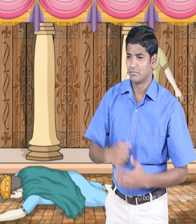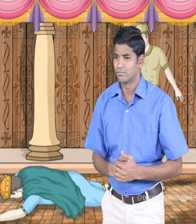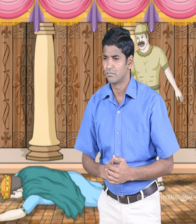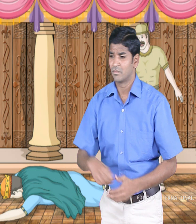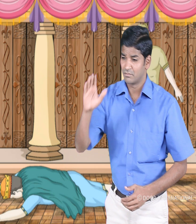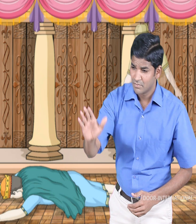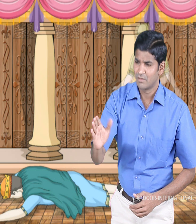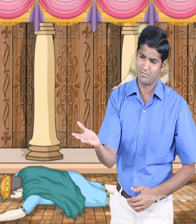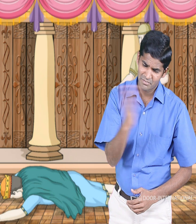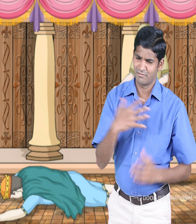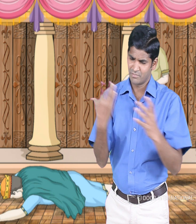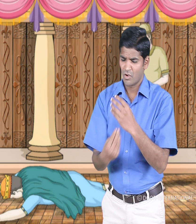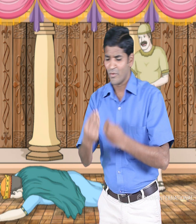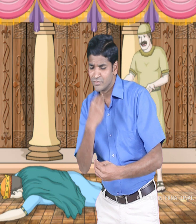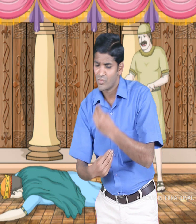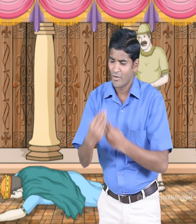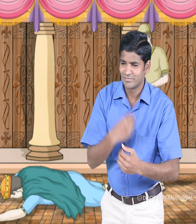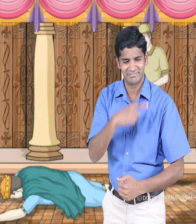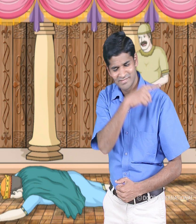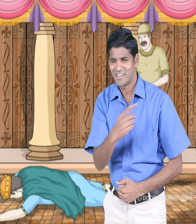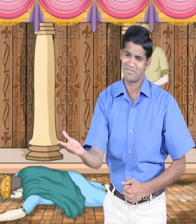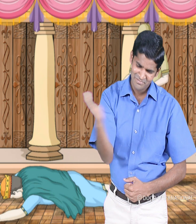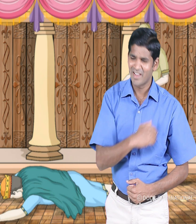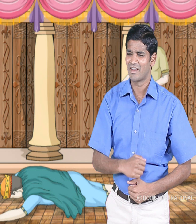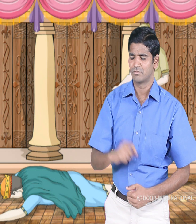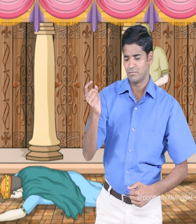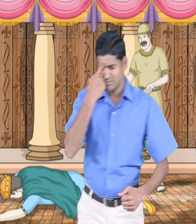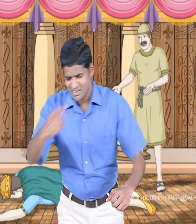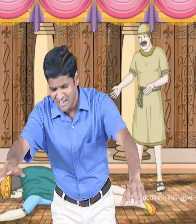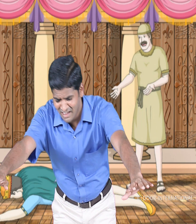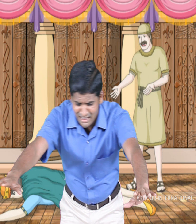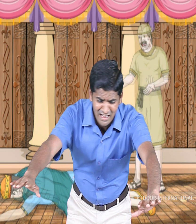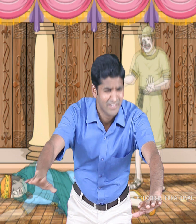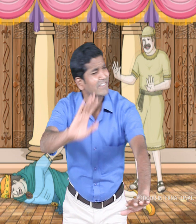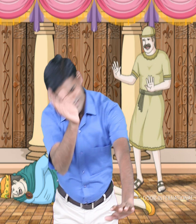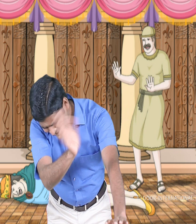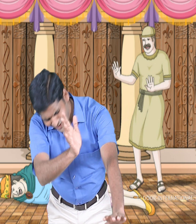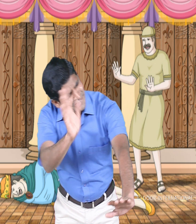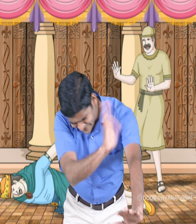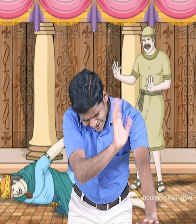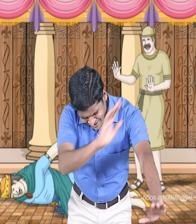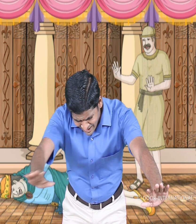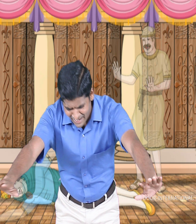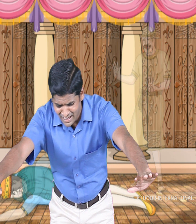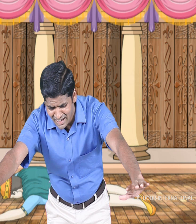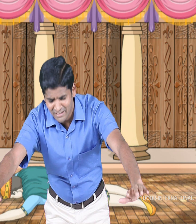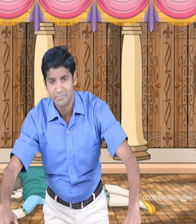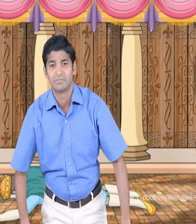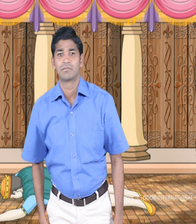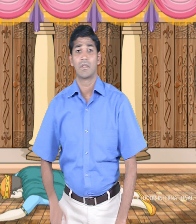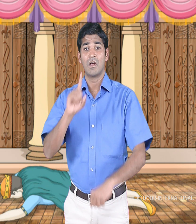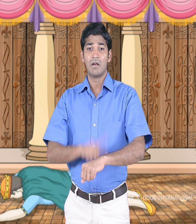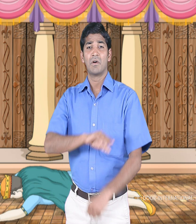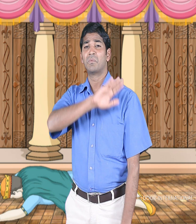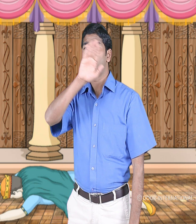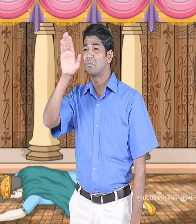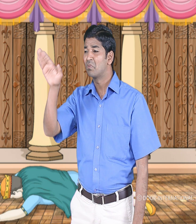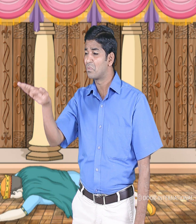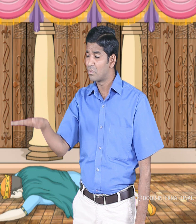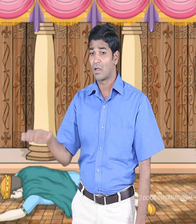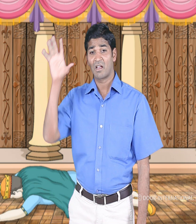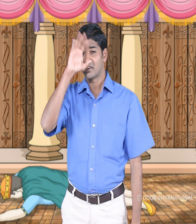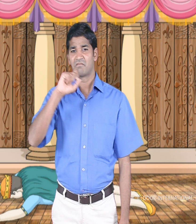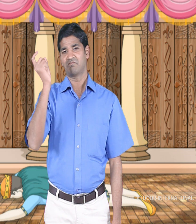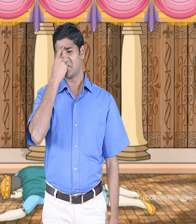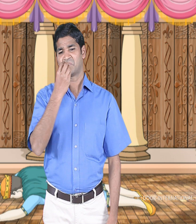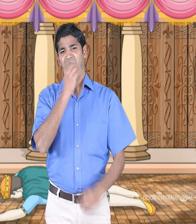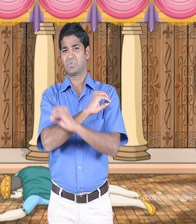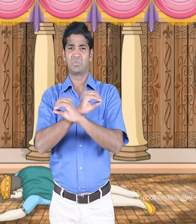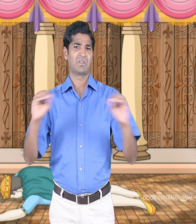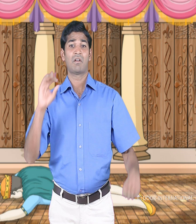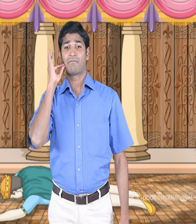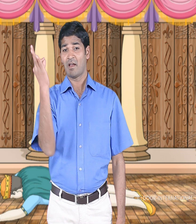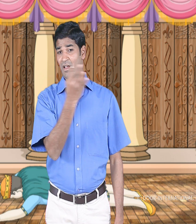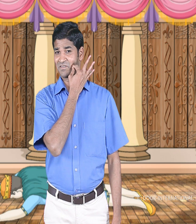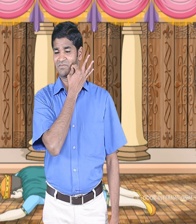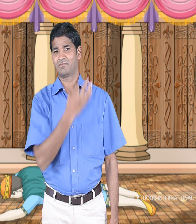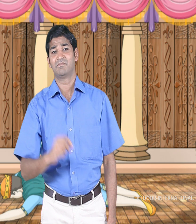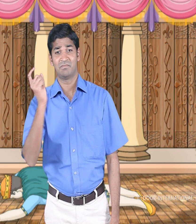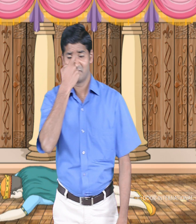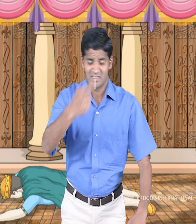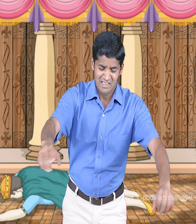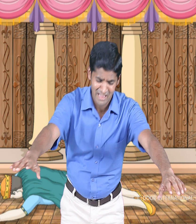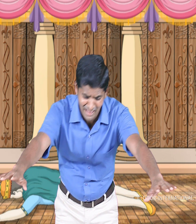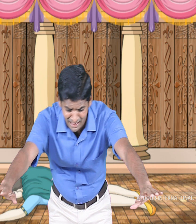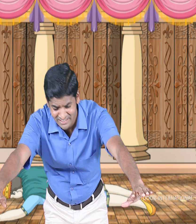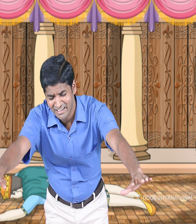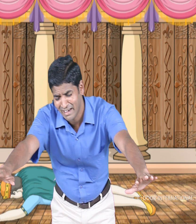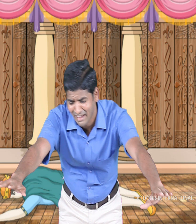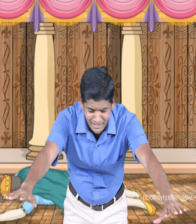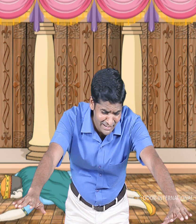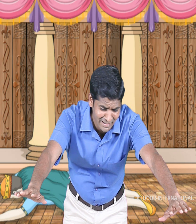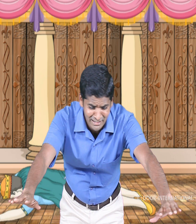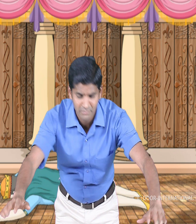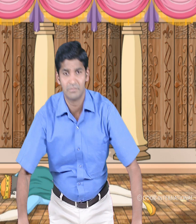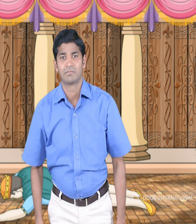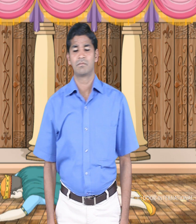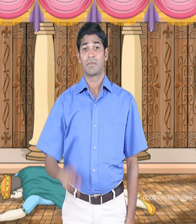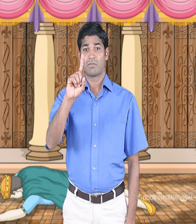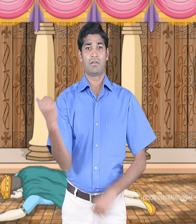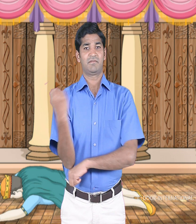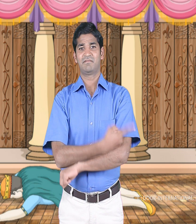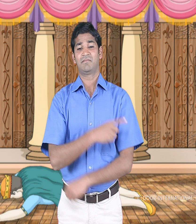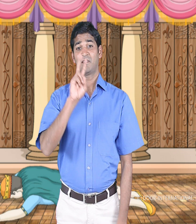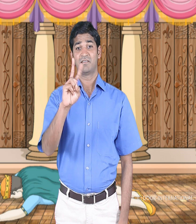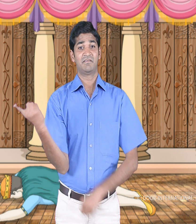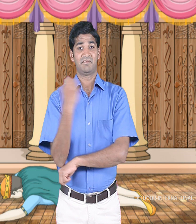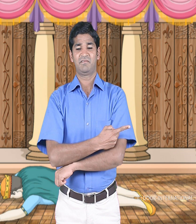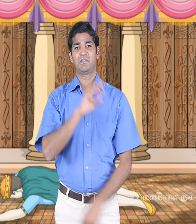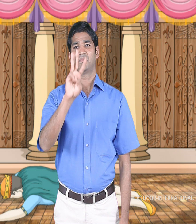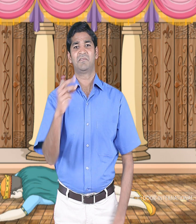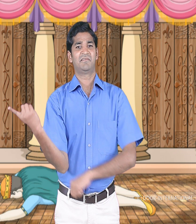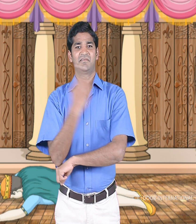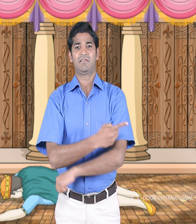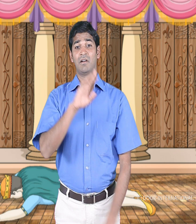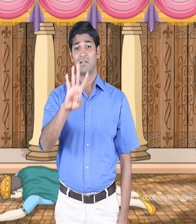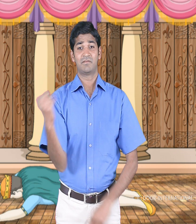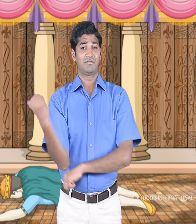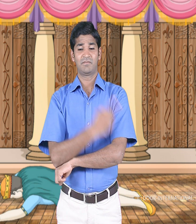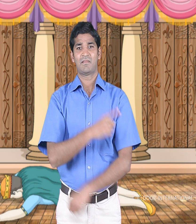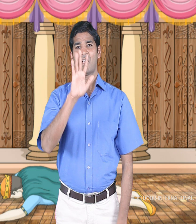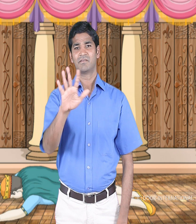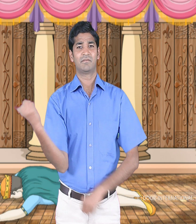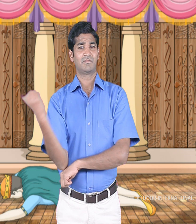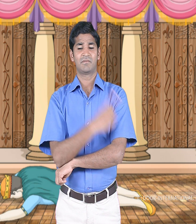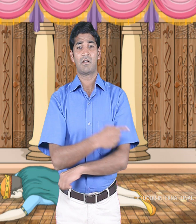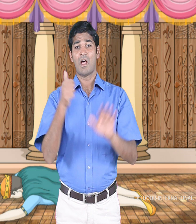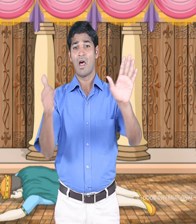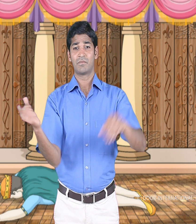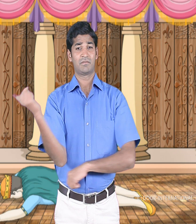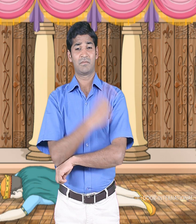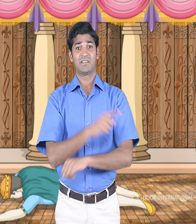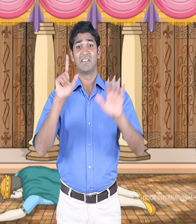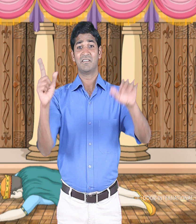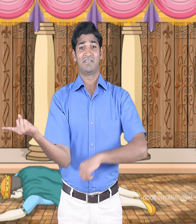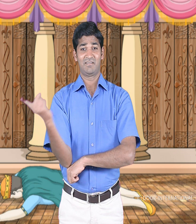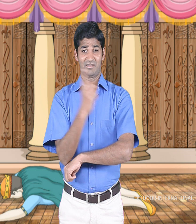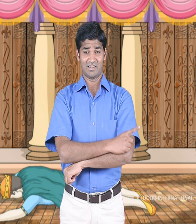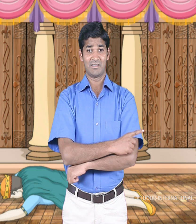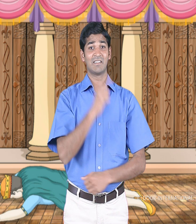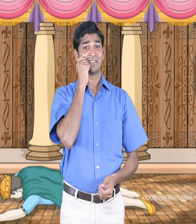The elders of his household stood beside him to help him up from the ground, but he was unwilling and would not eat anything with them.